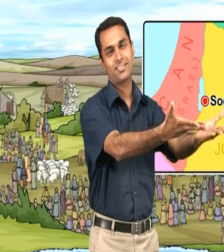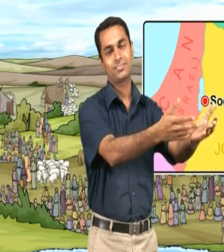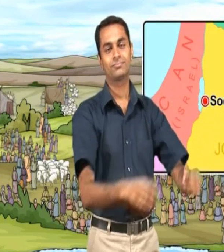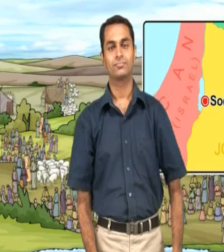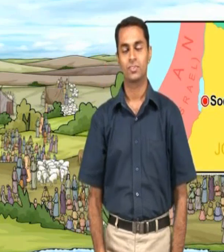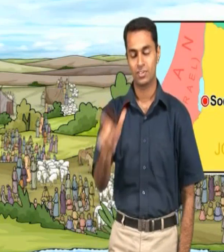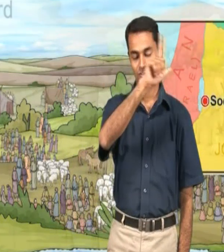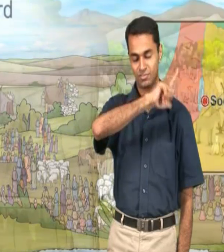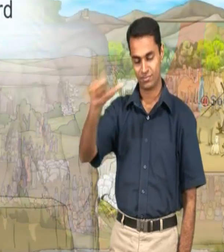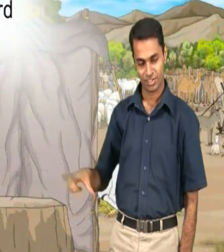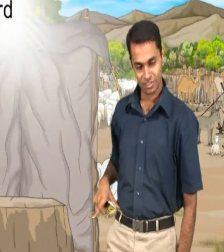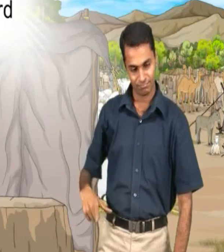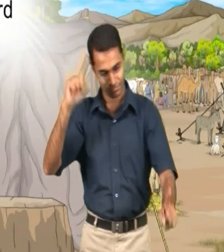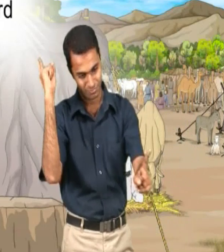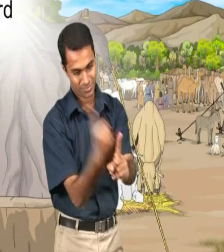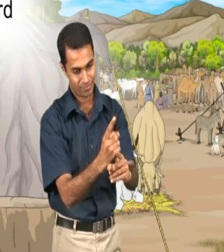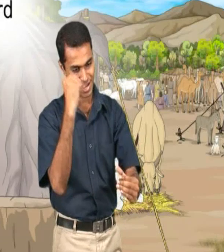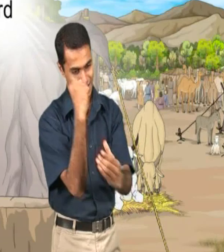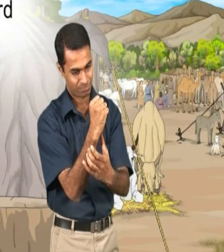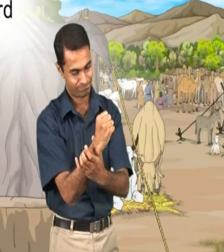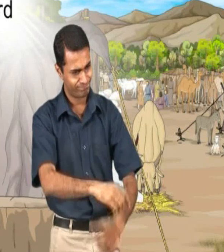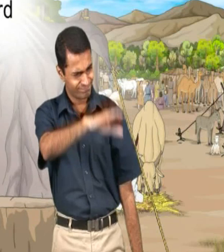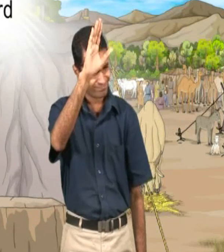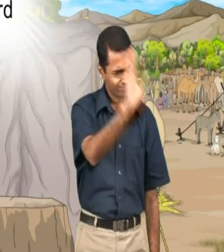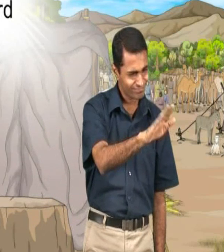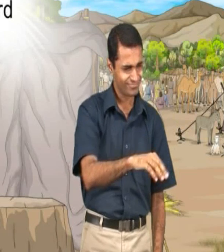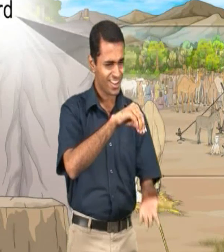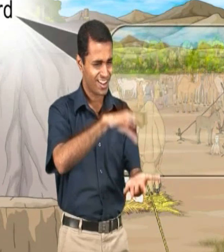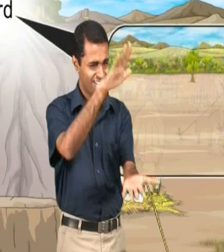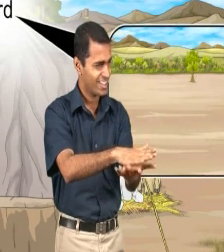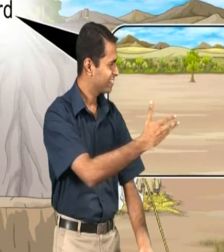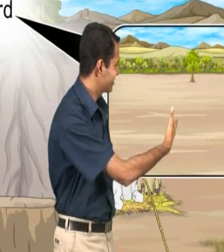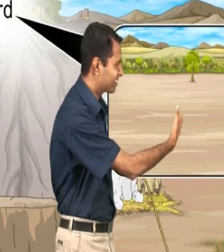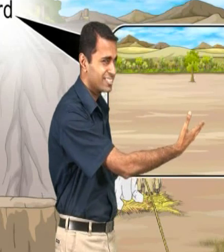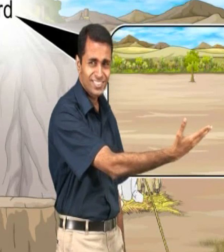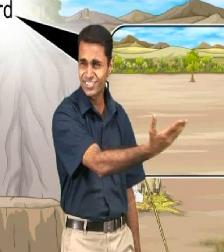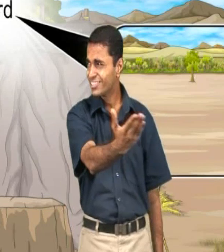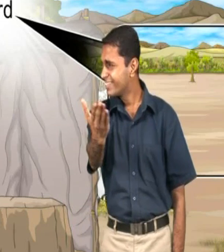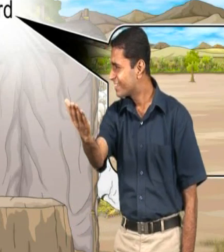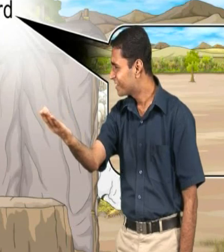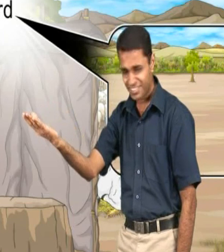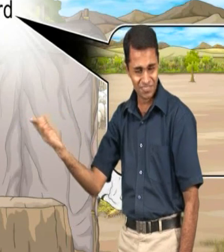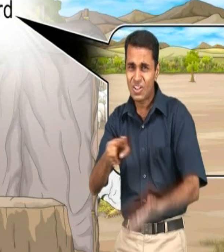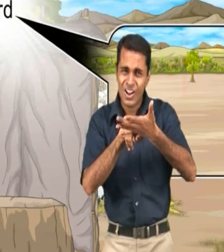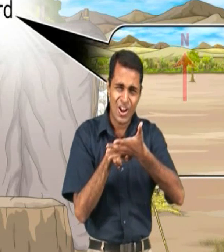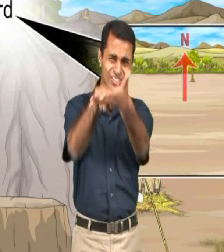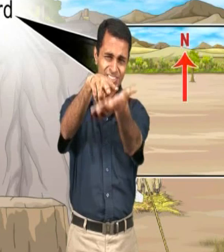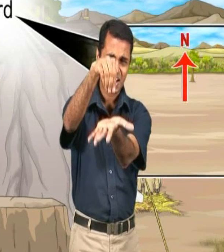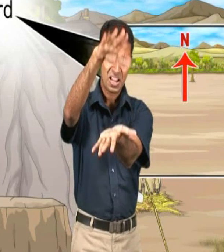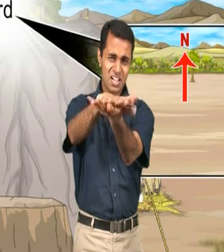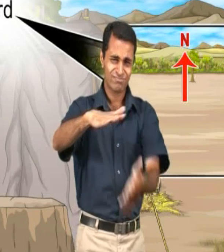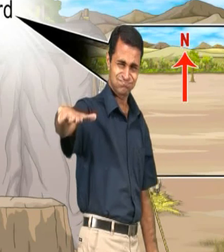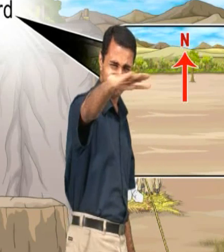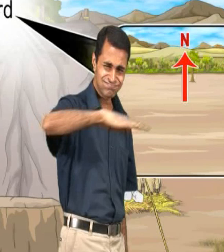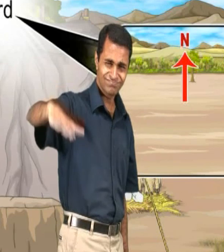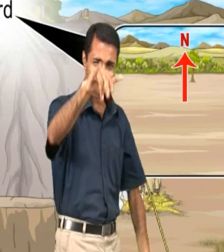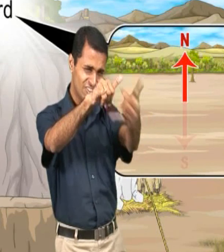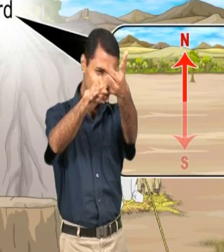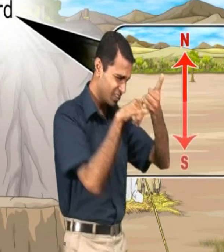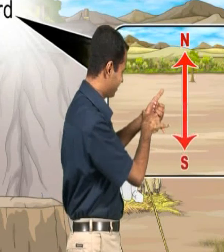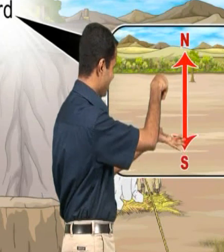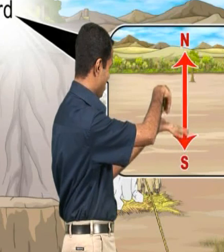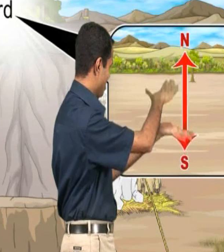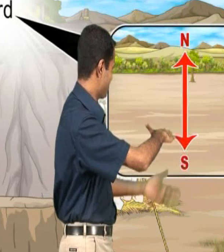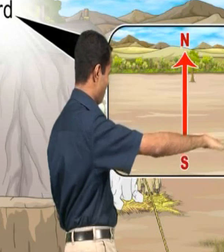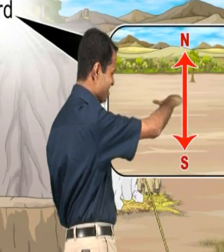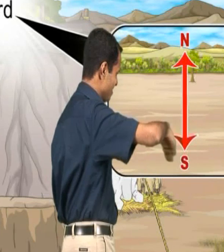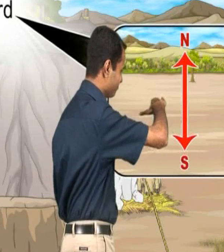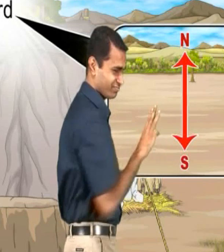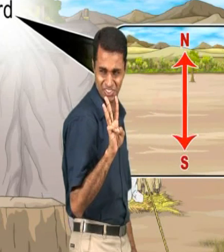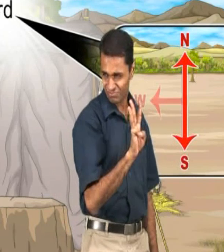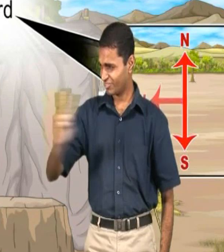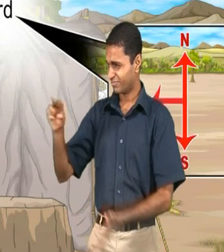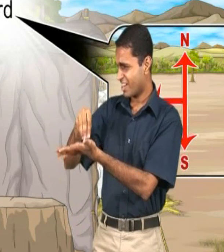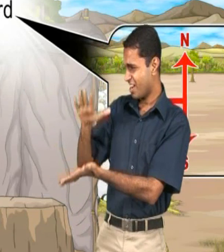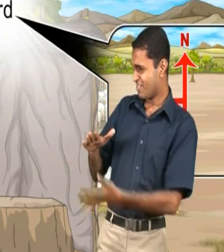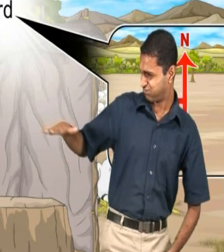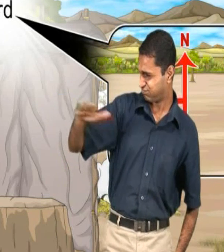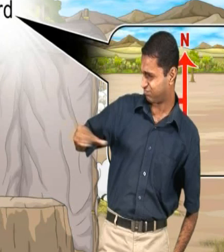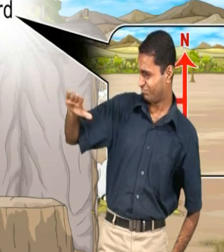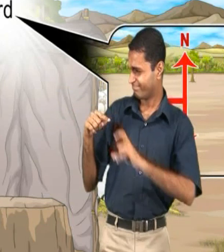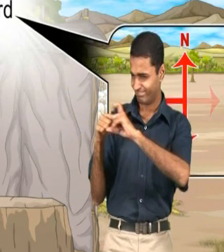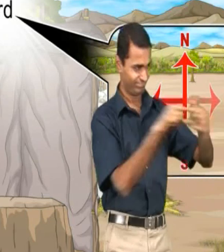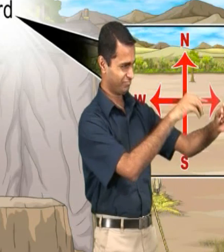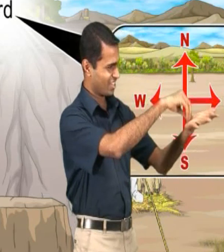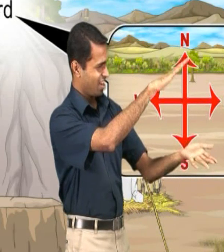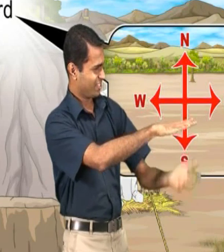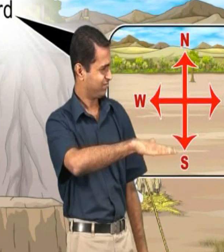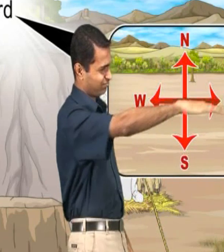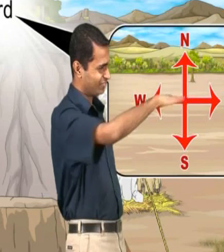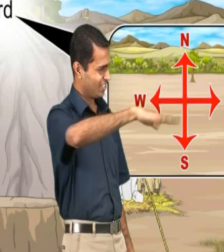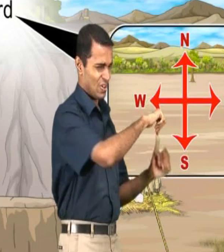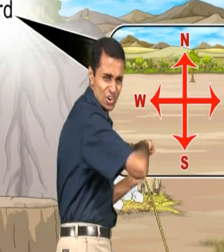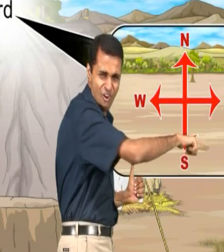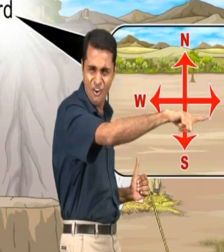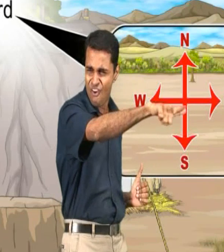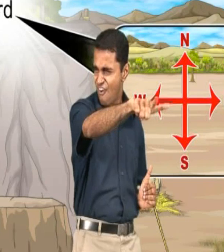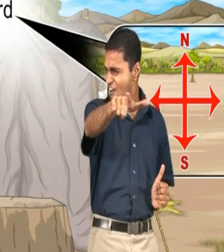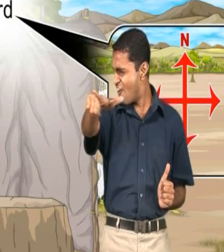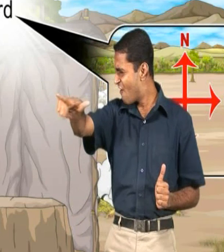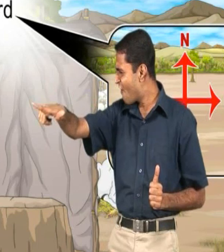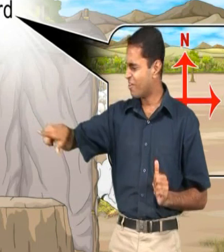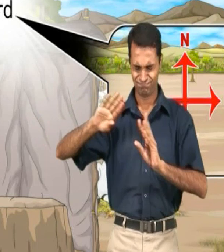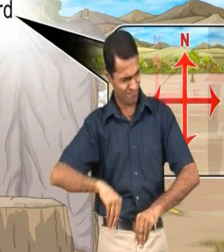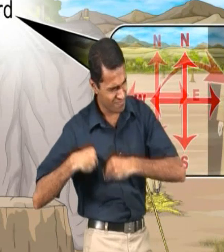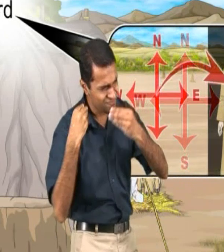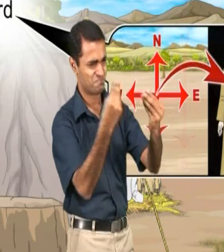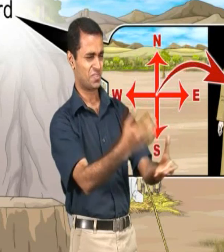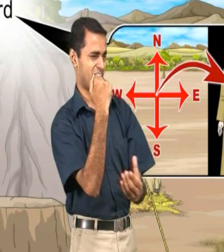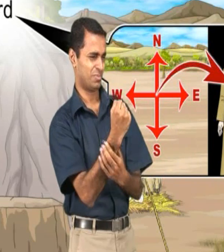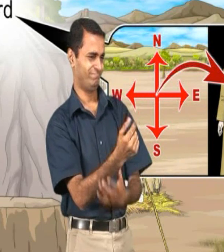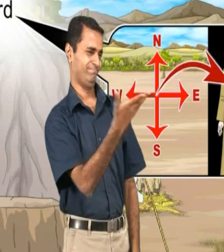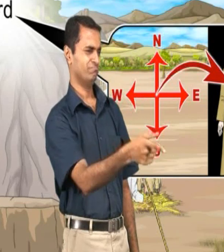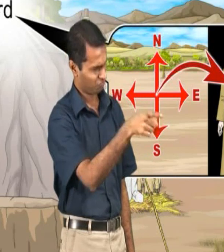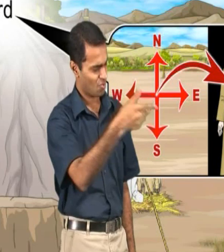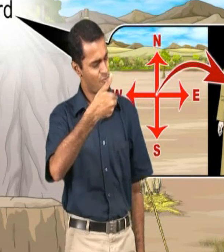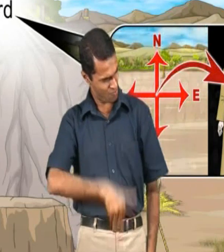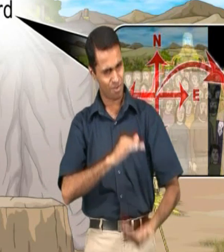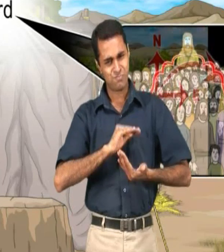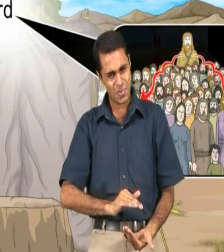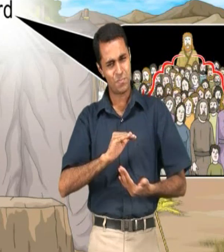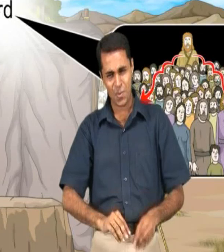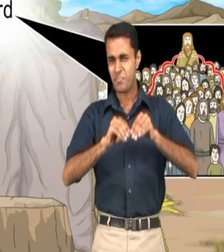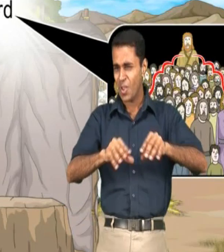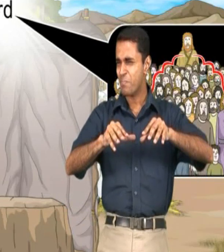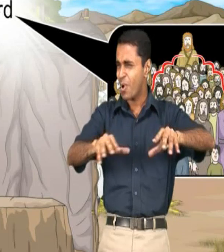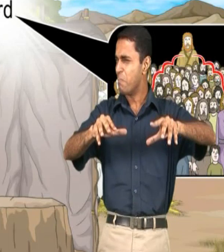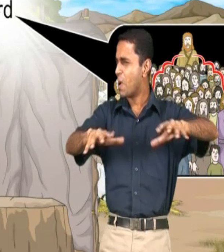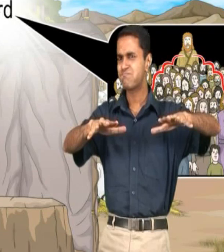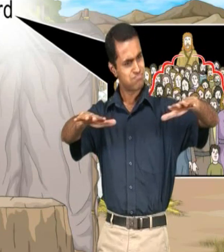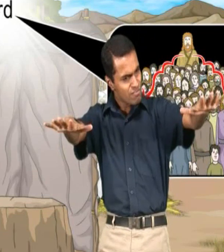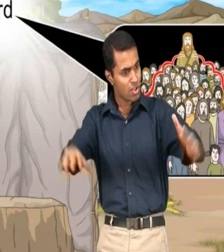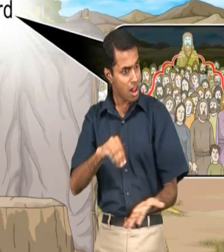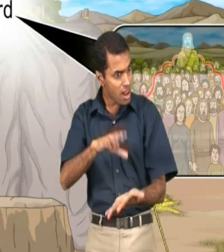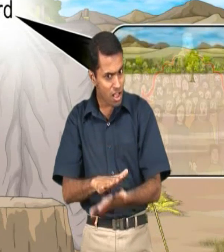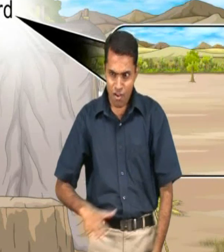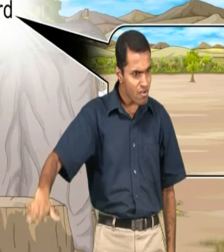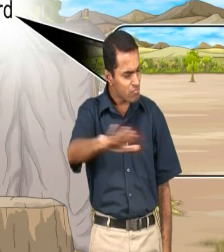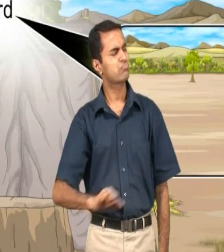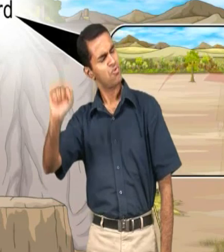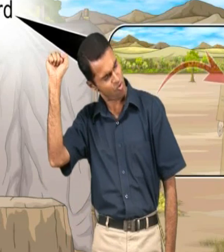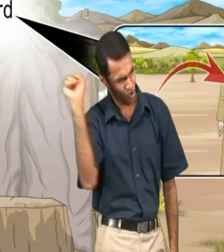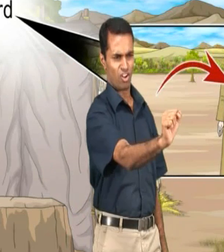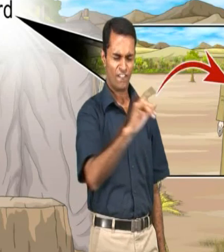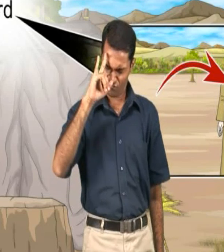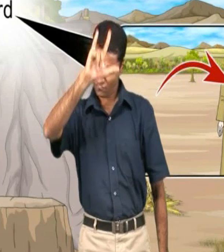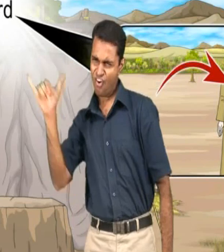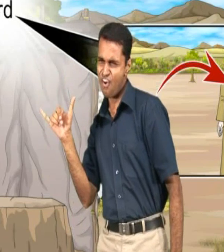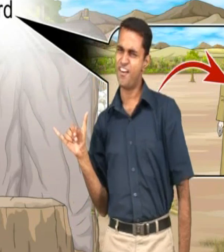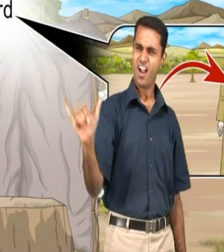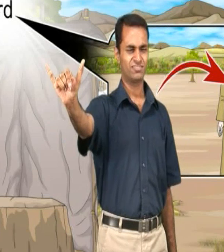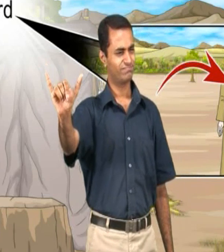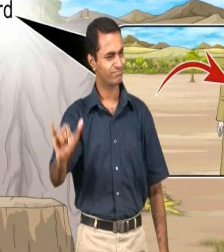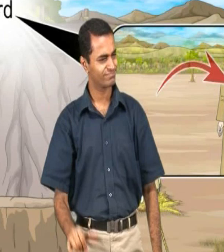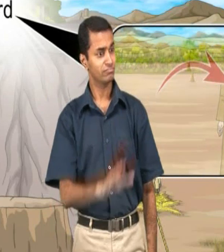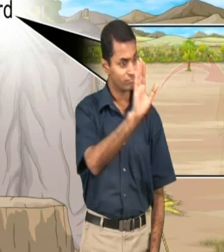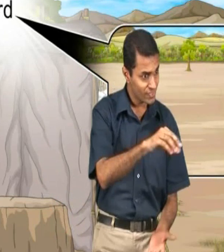After Lot had departed, the LORD said to Abram, “Now lift up your eyes from the place where you are, and look to the north and south and east and west, for all the land that you see, I will give to you and your offspring forever.